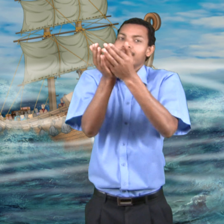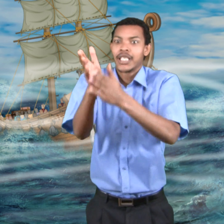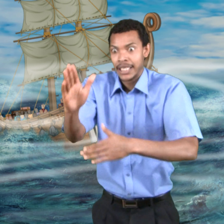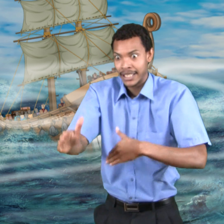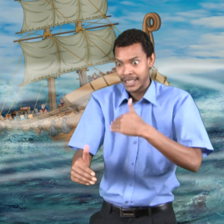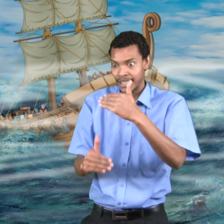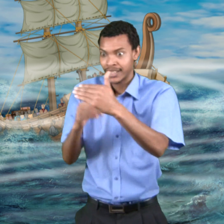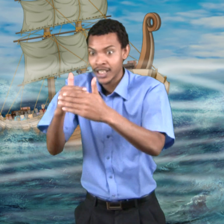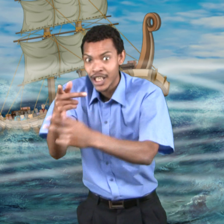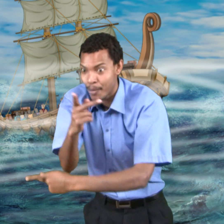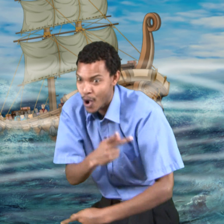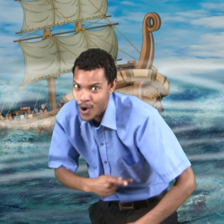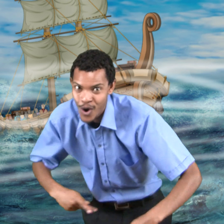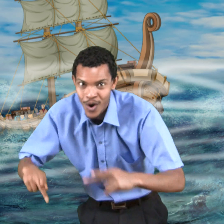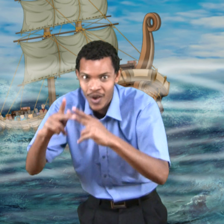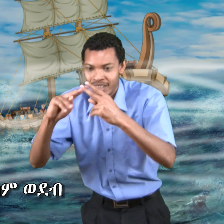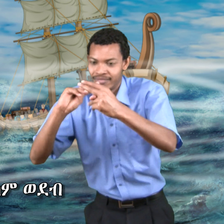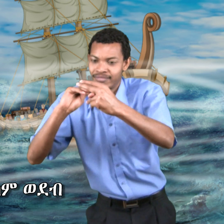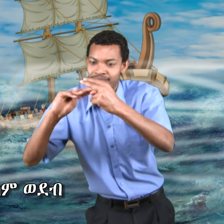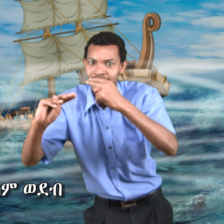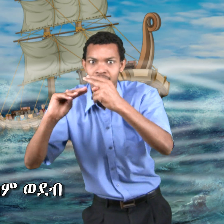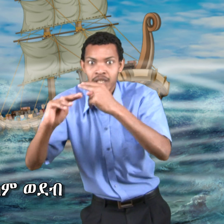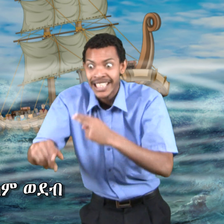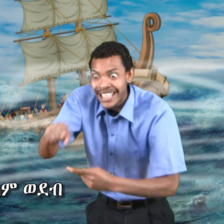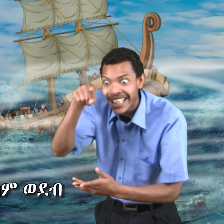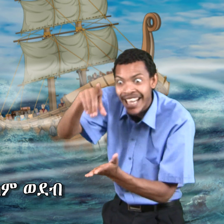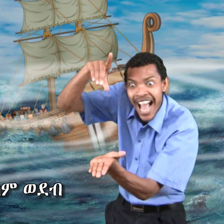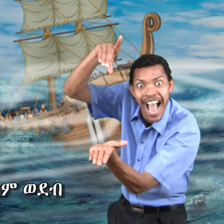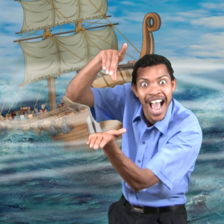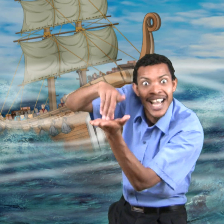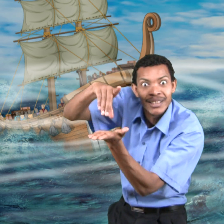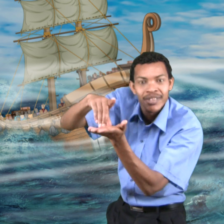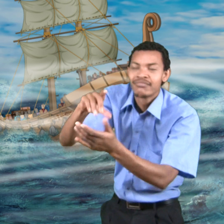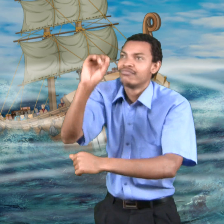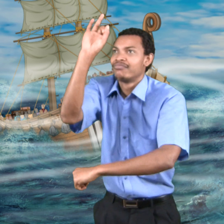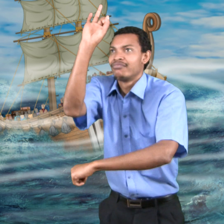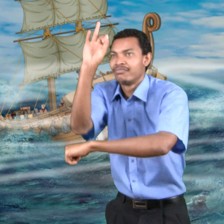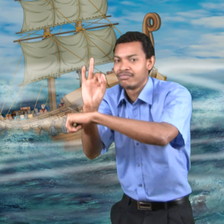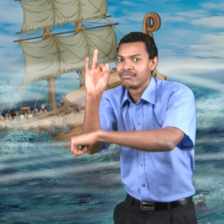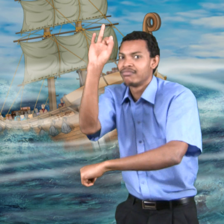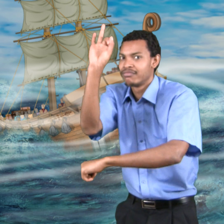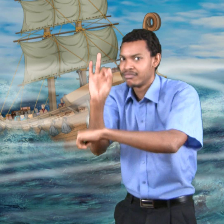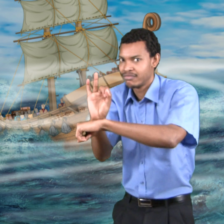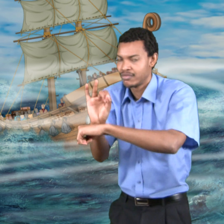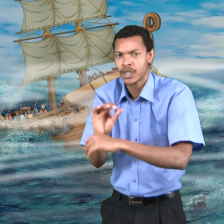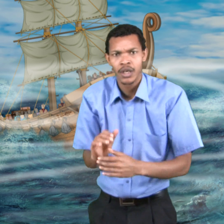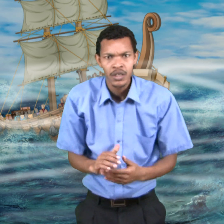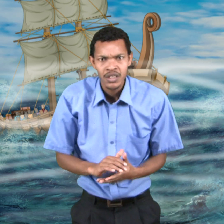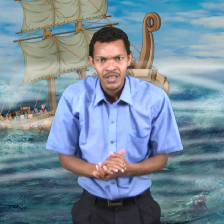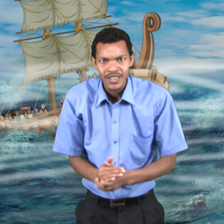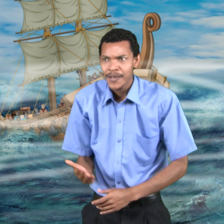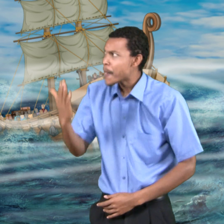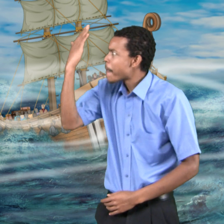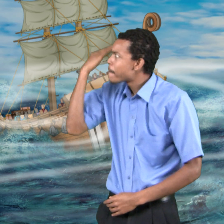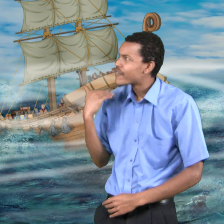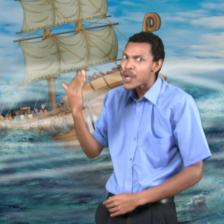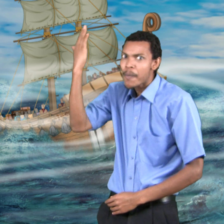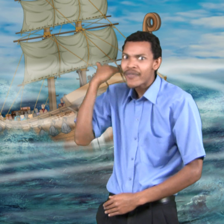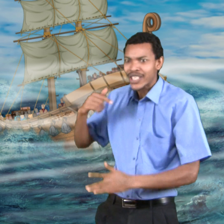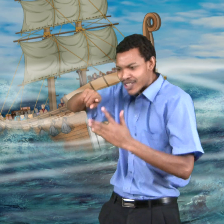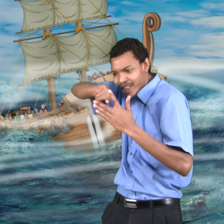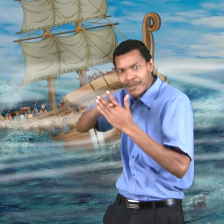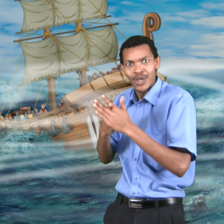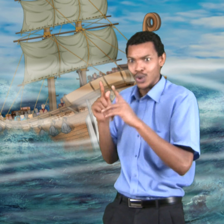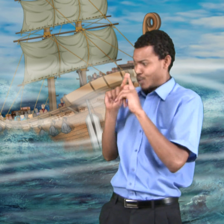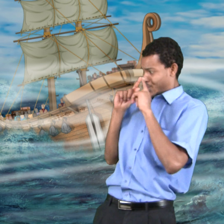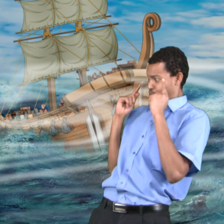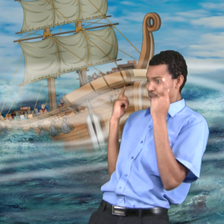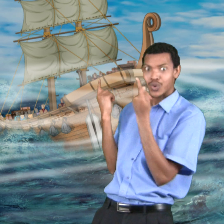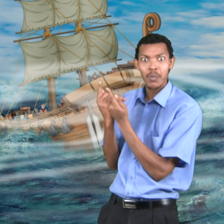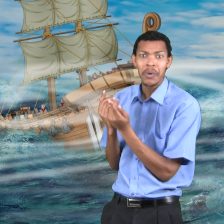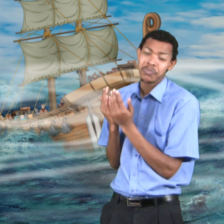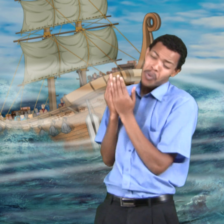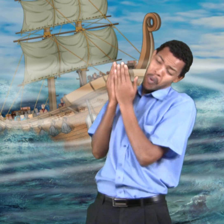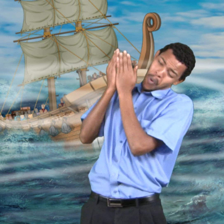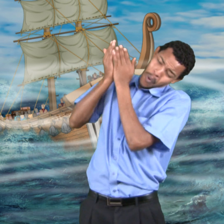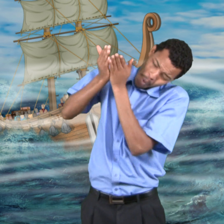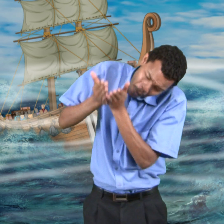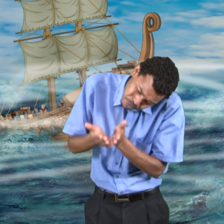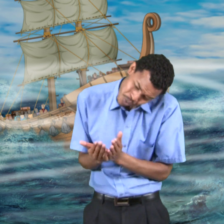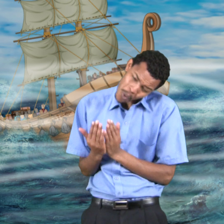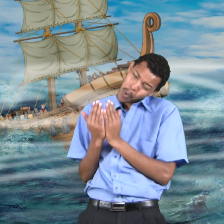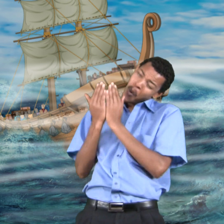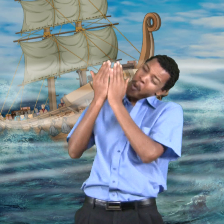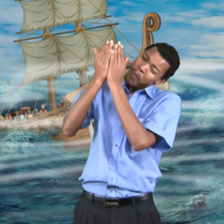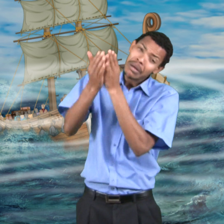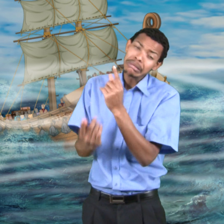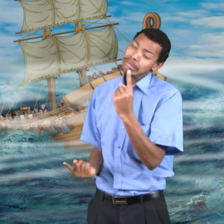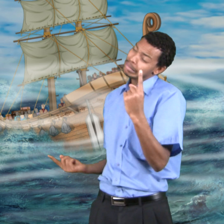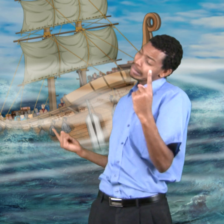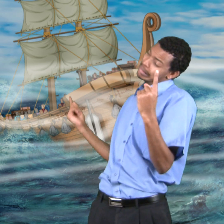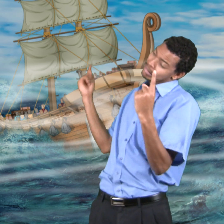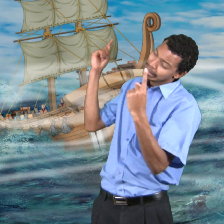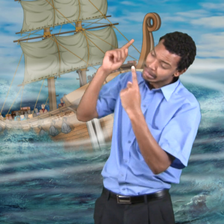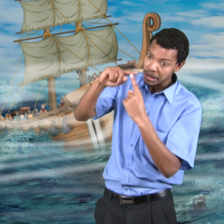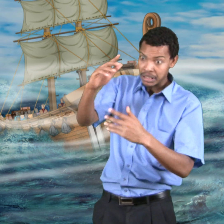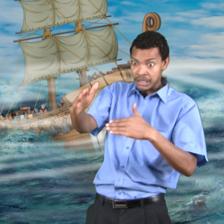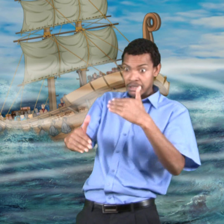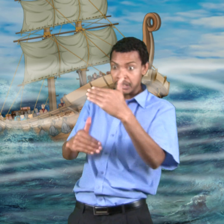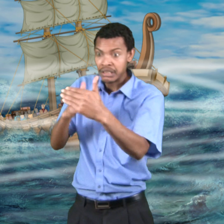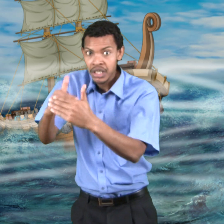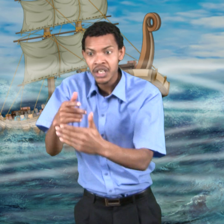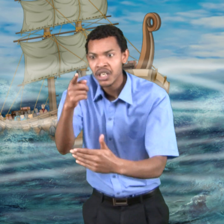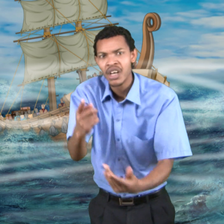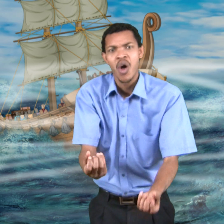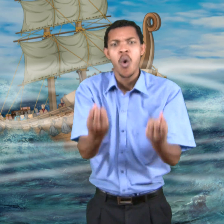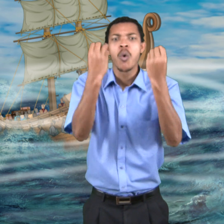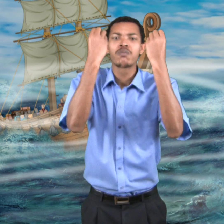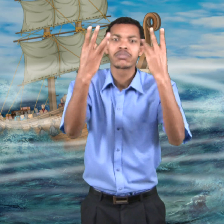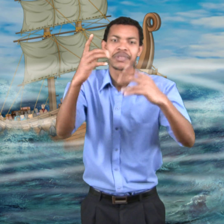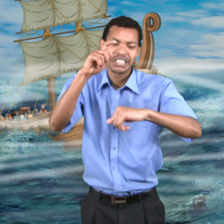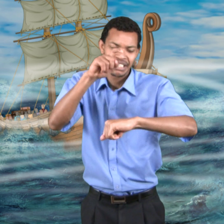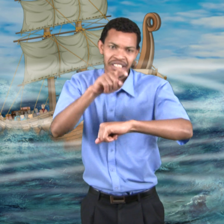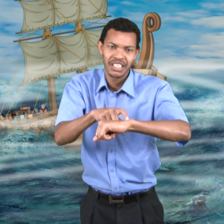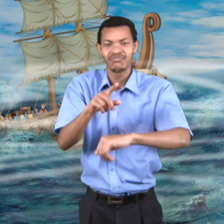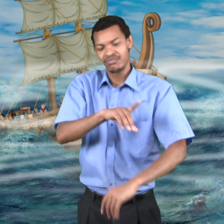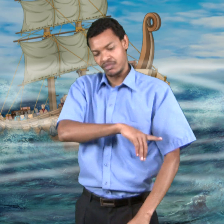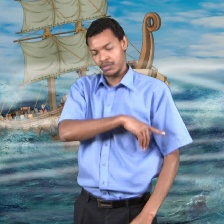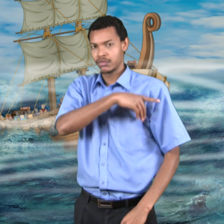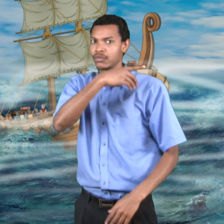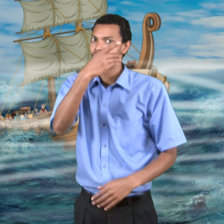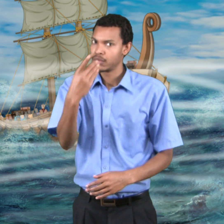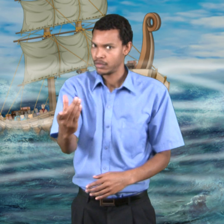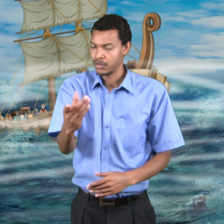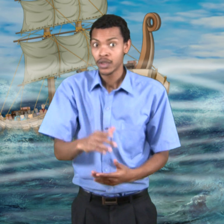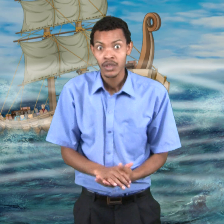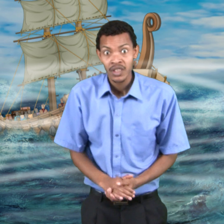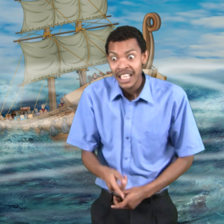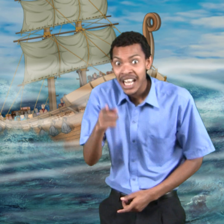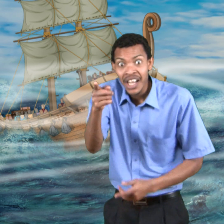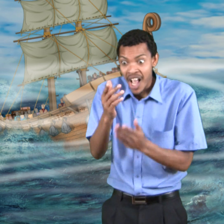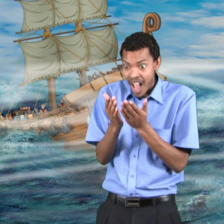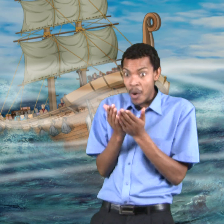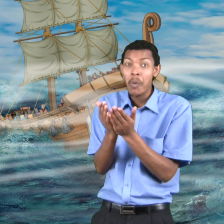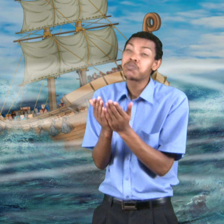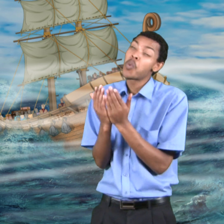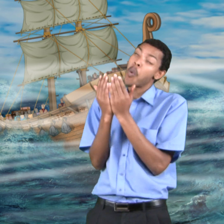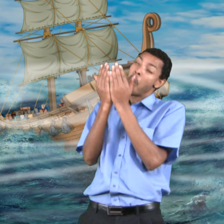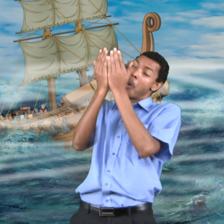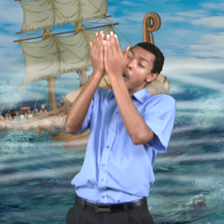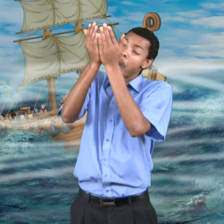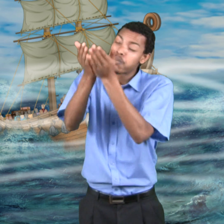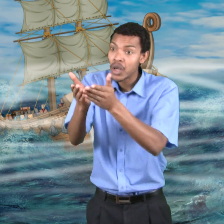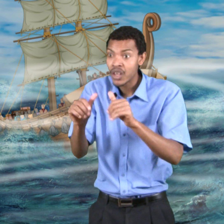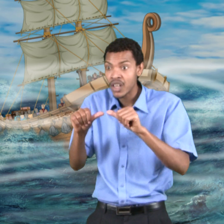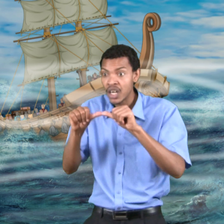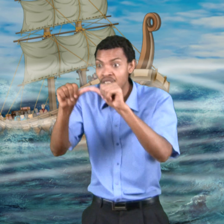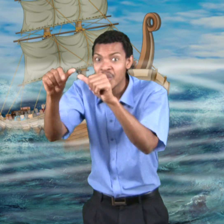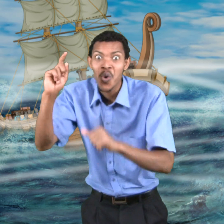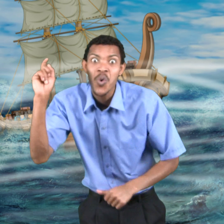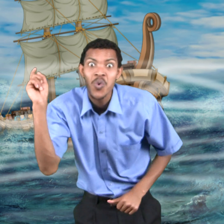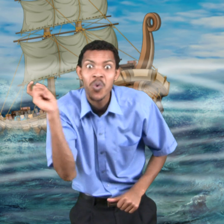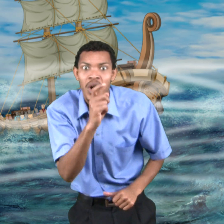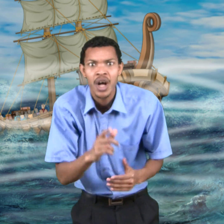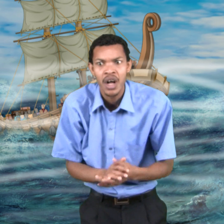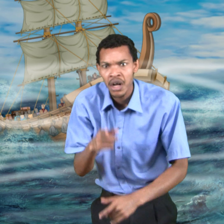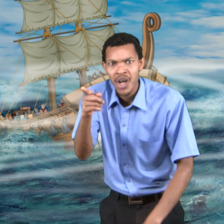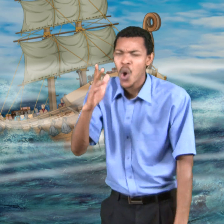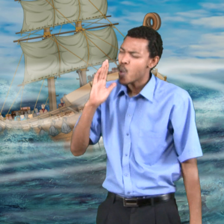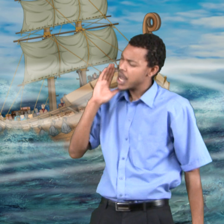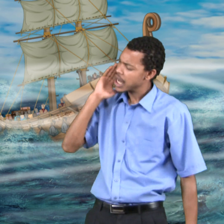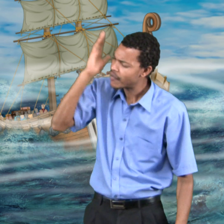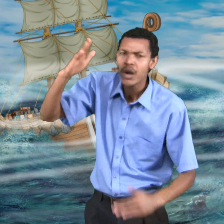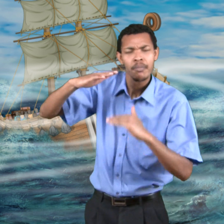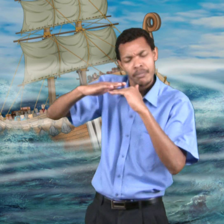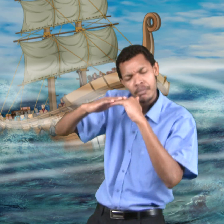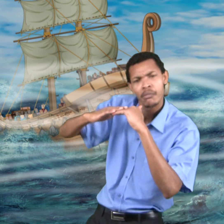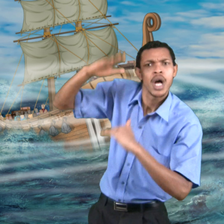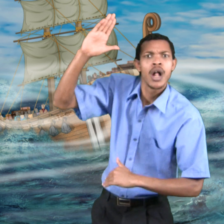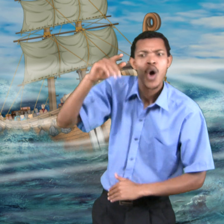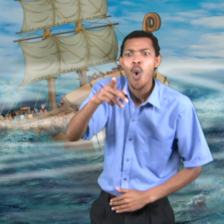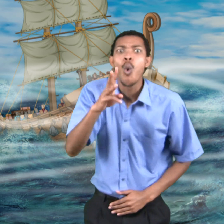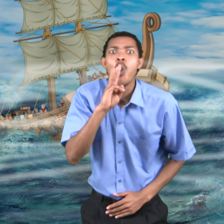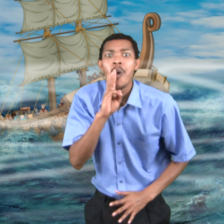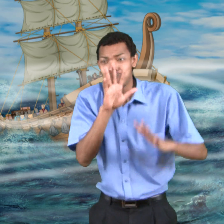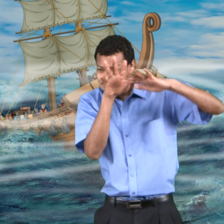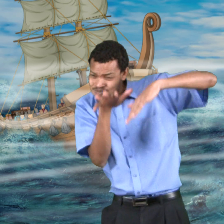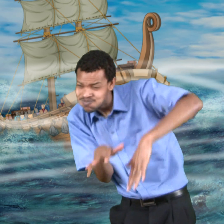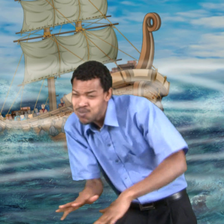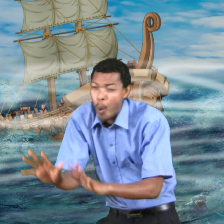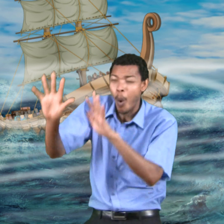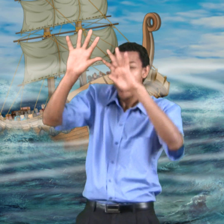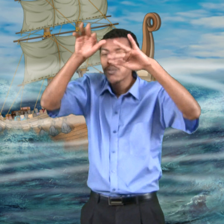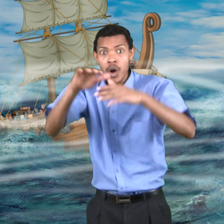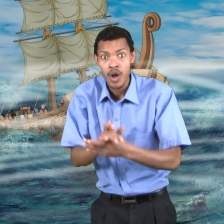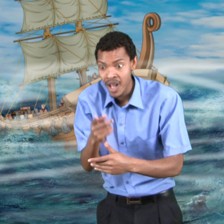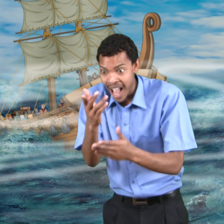After we had moved along the coast with difficulty, we came to a place called Fair Havens, near the town of Lasea.